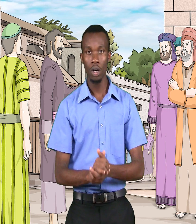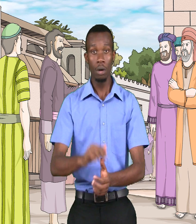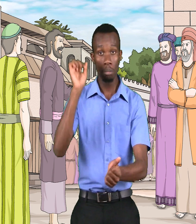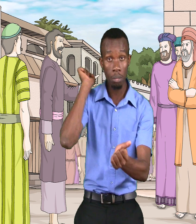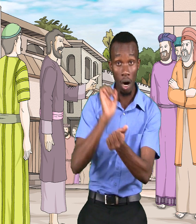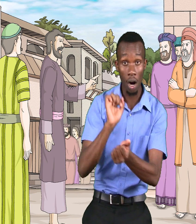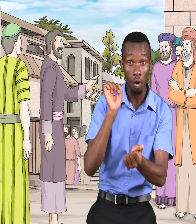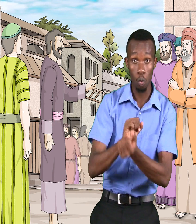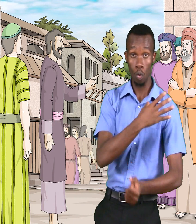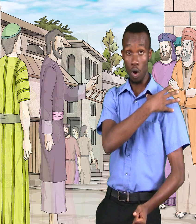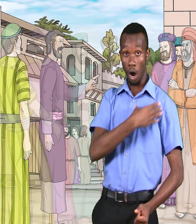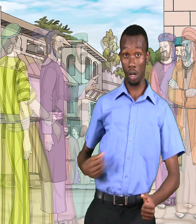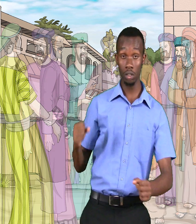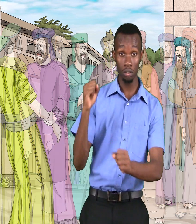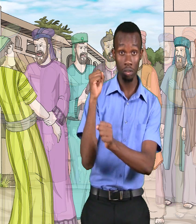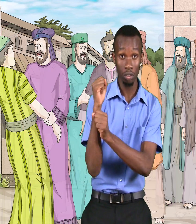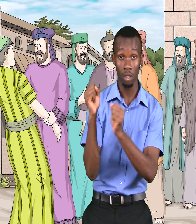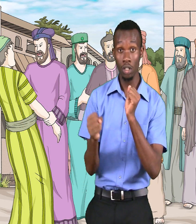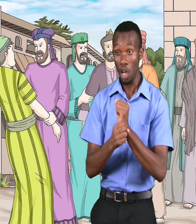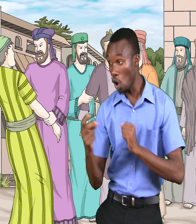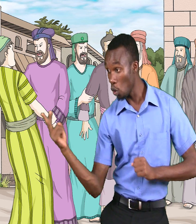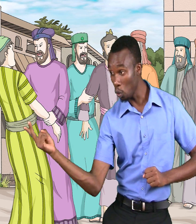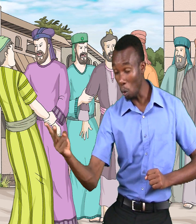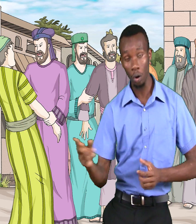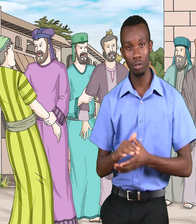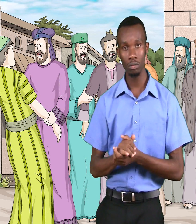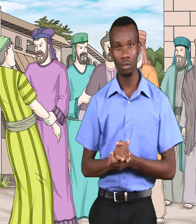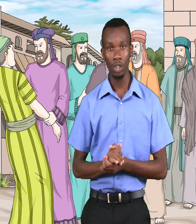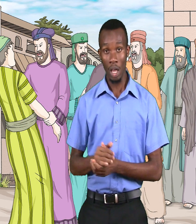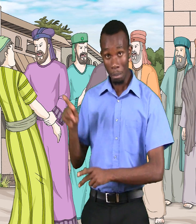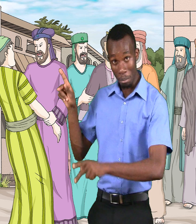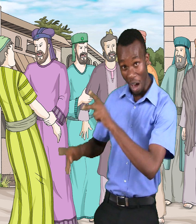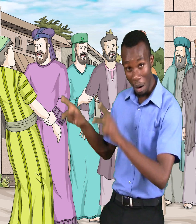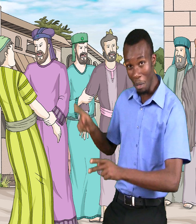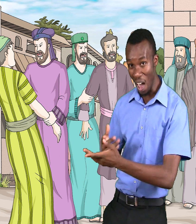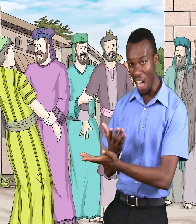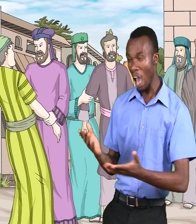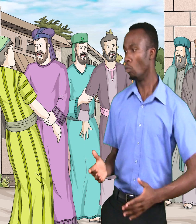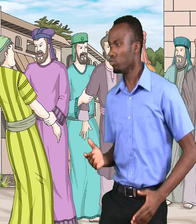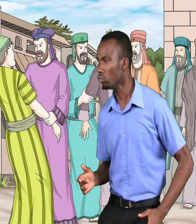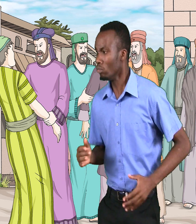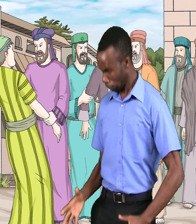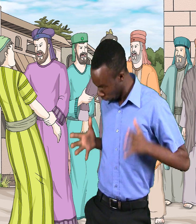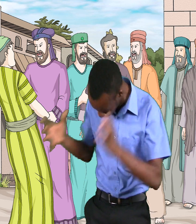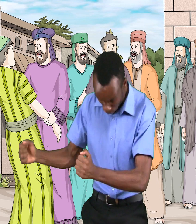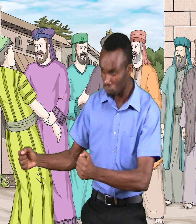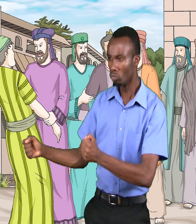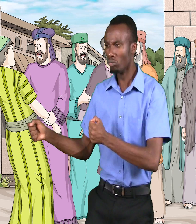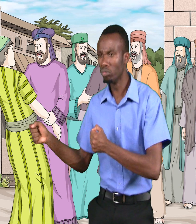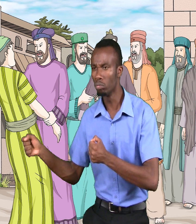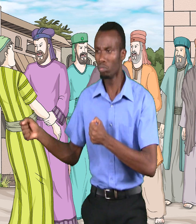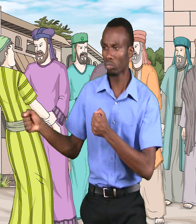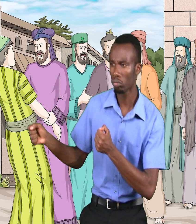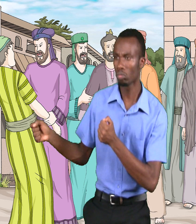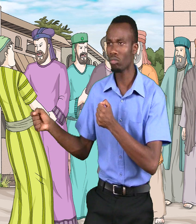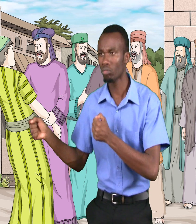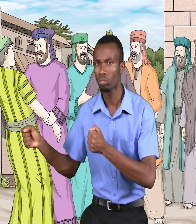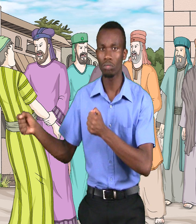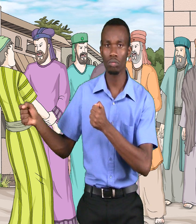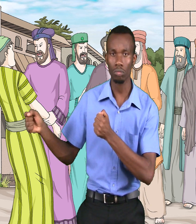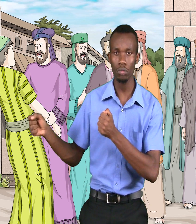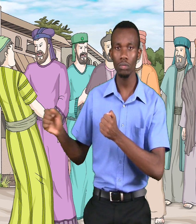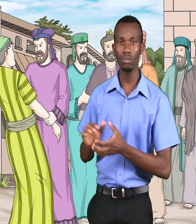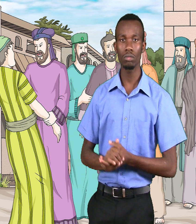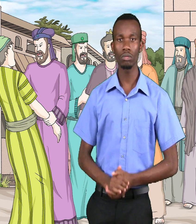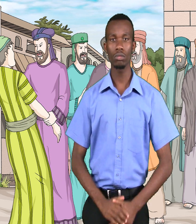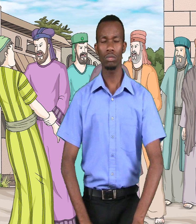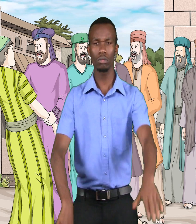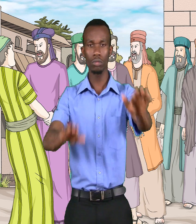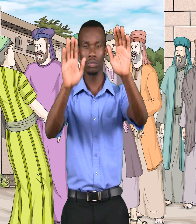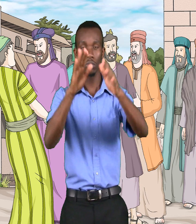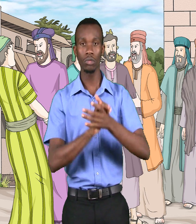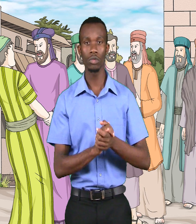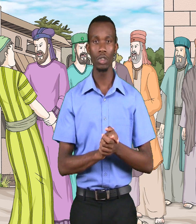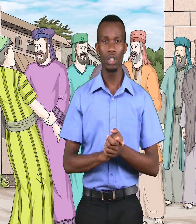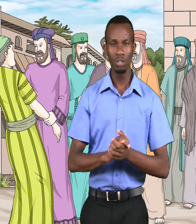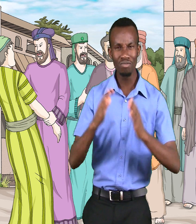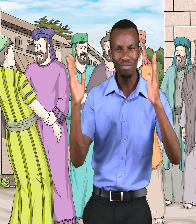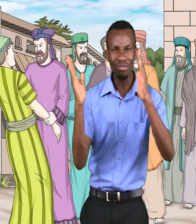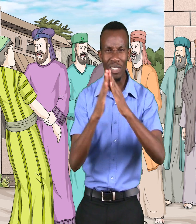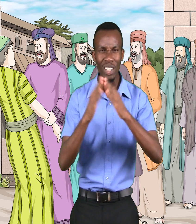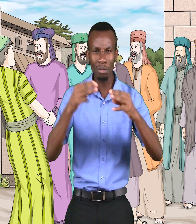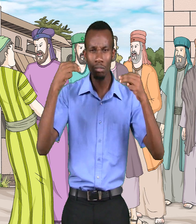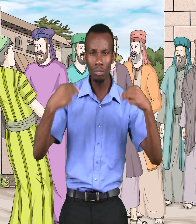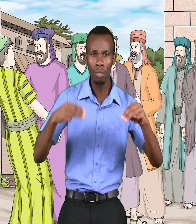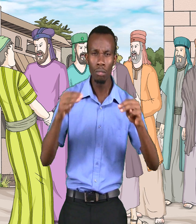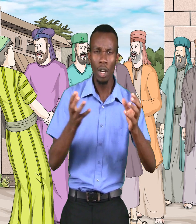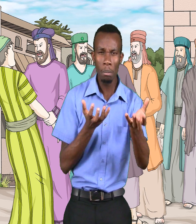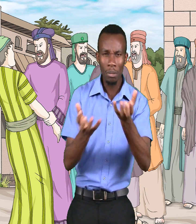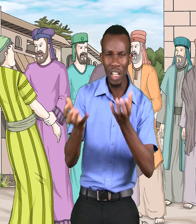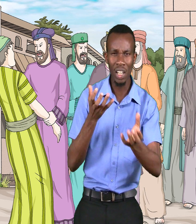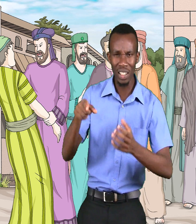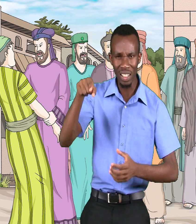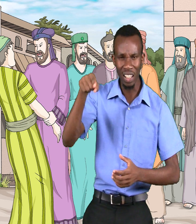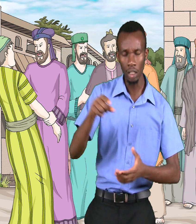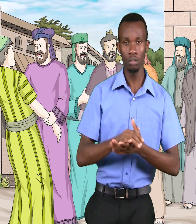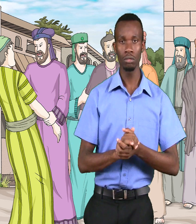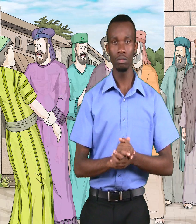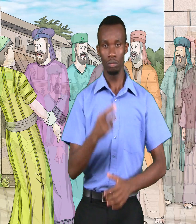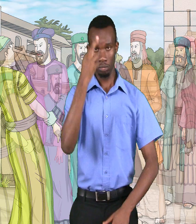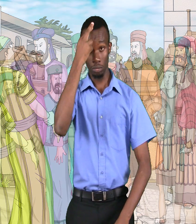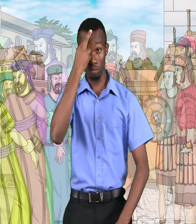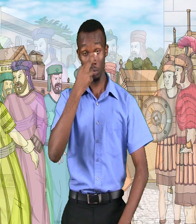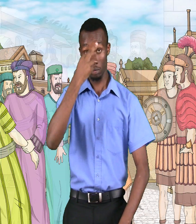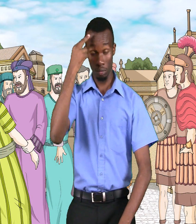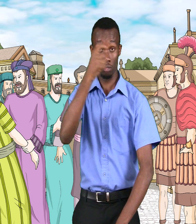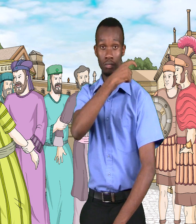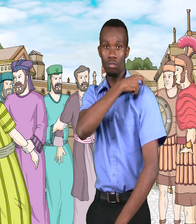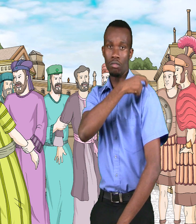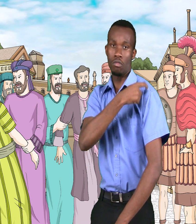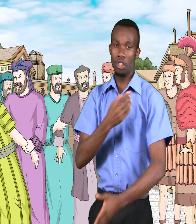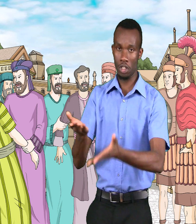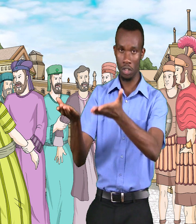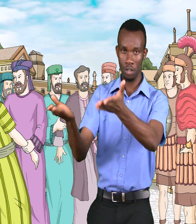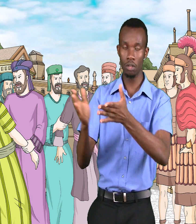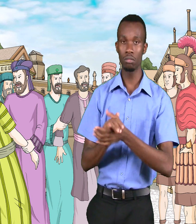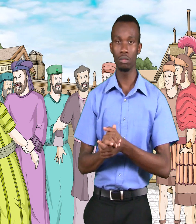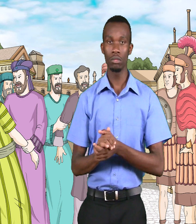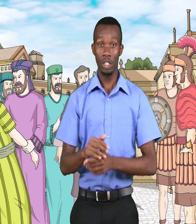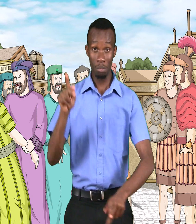When the girl’s owners saw that their hope of making money was gone, they seized Paul and Silas and dragged them before the authorities in the marketplace.